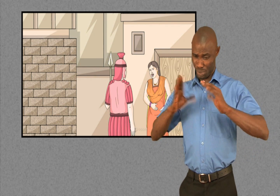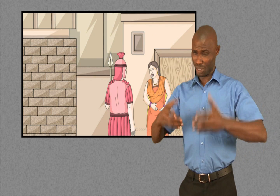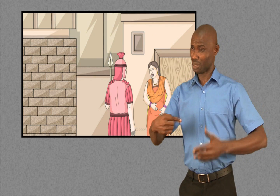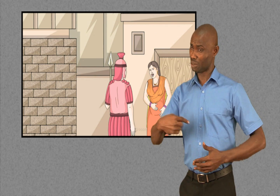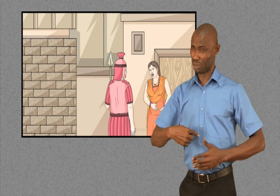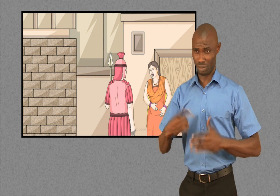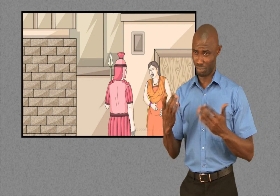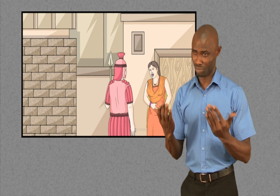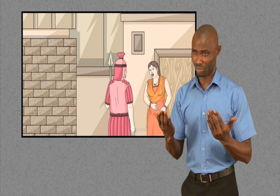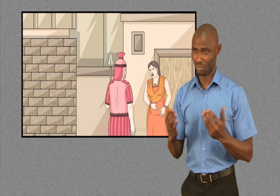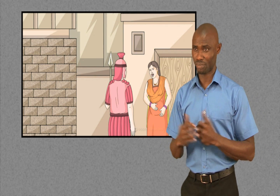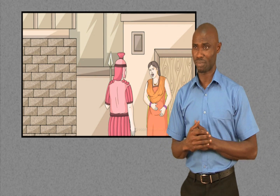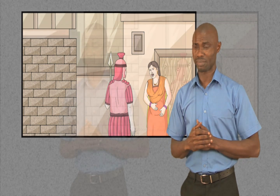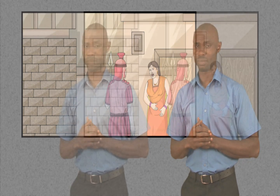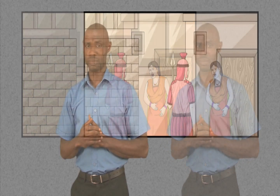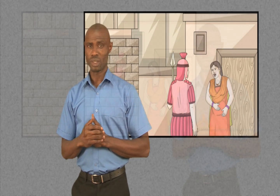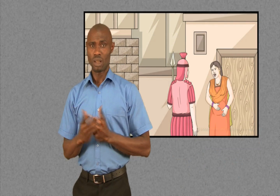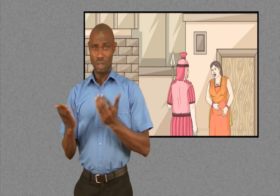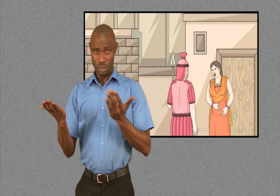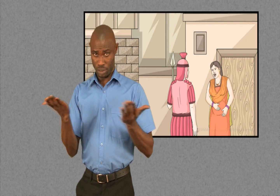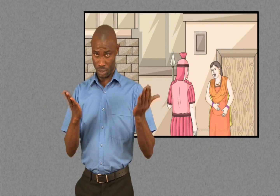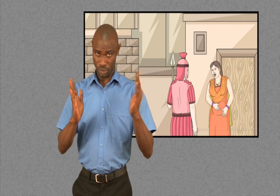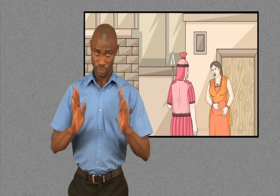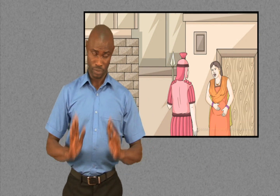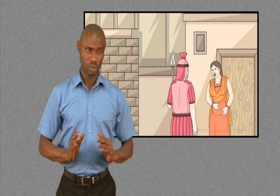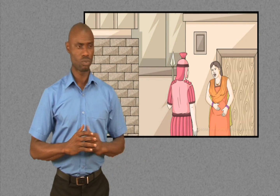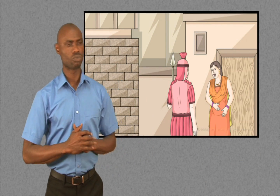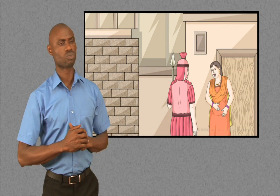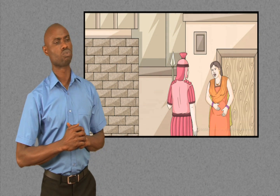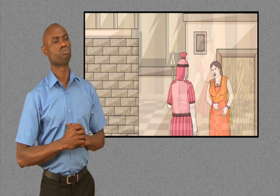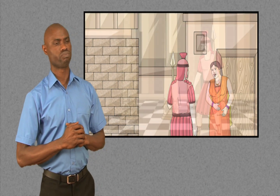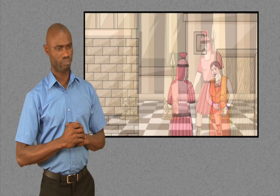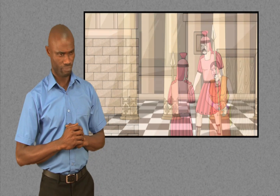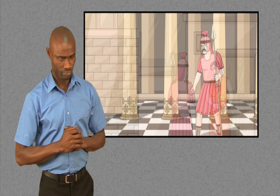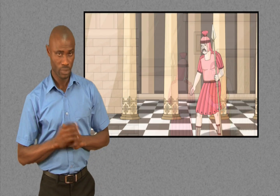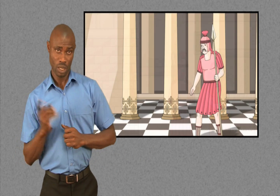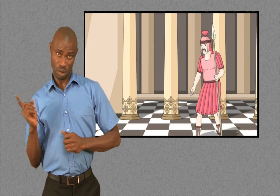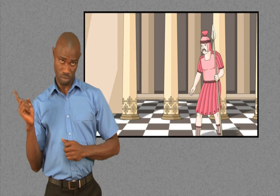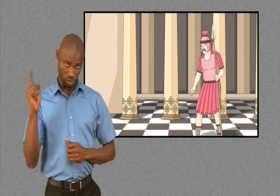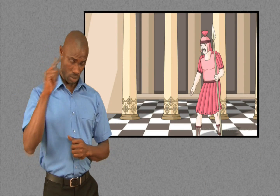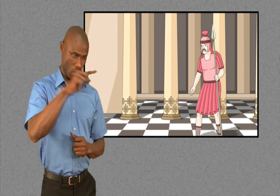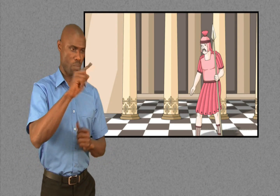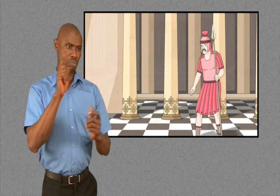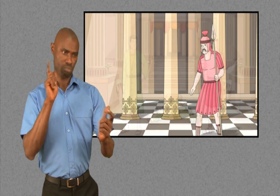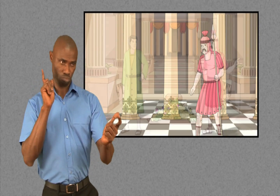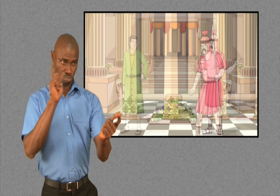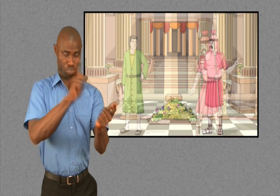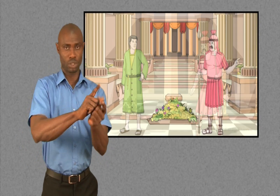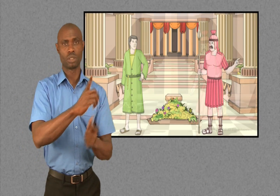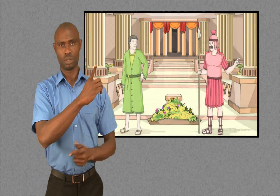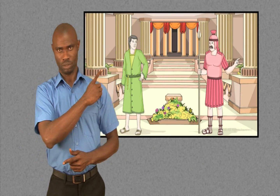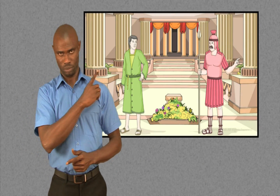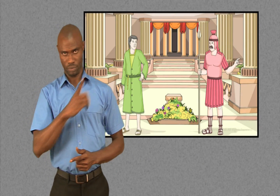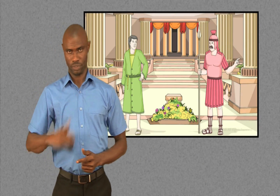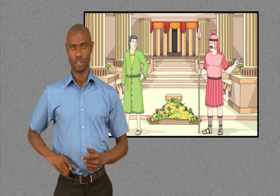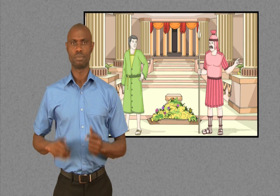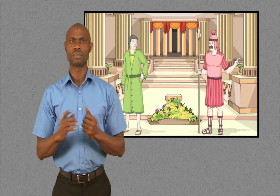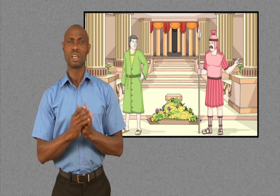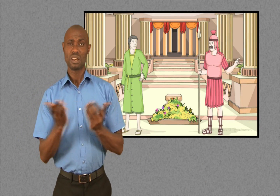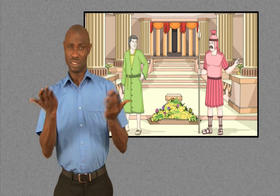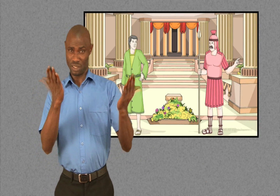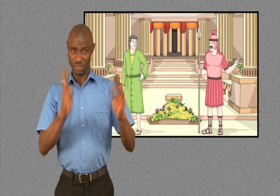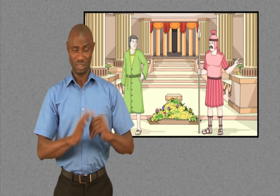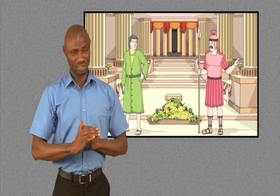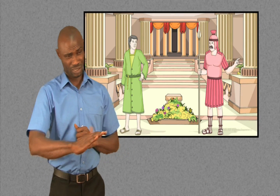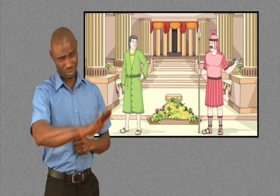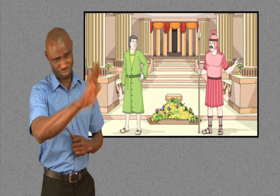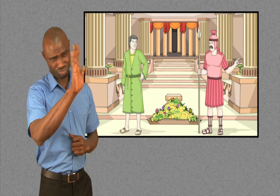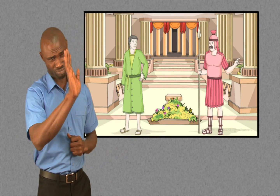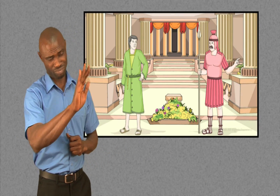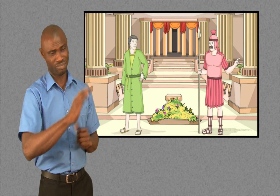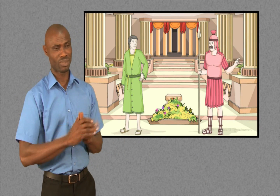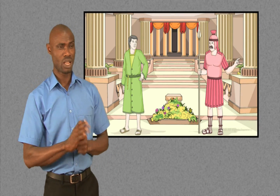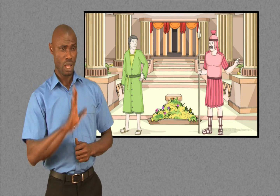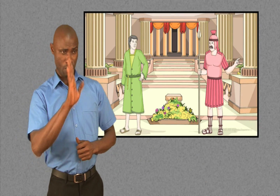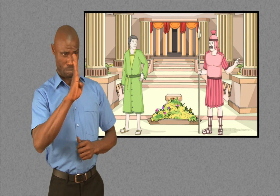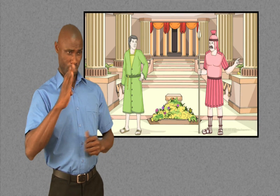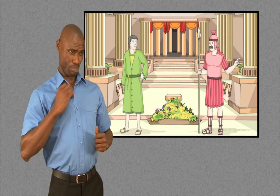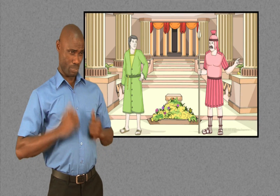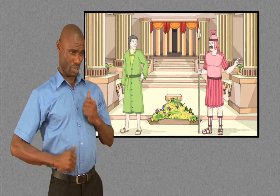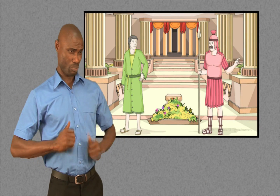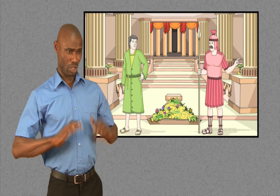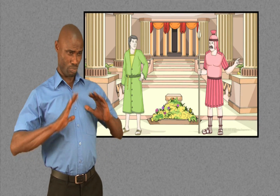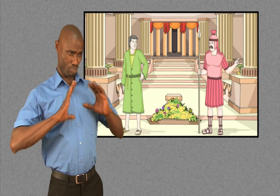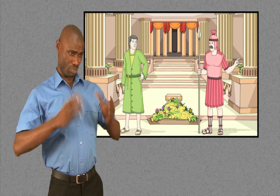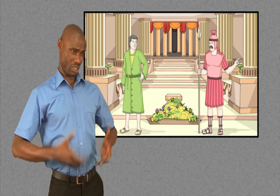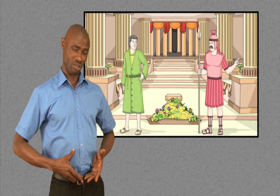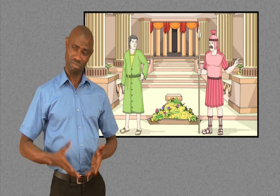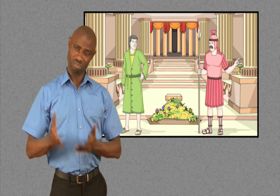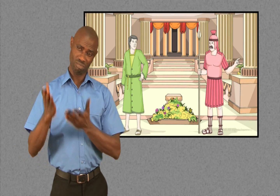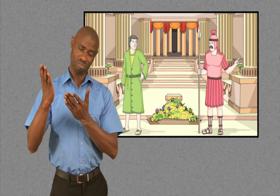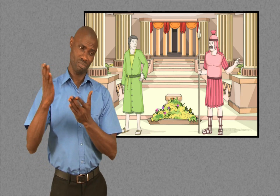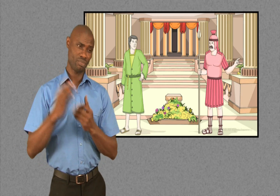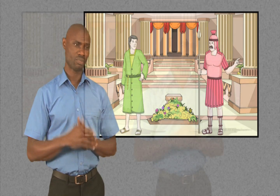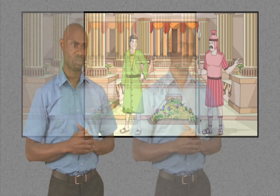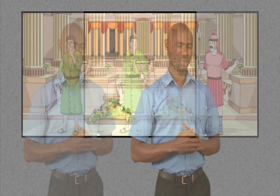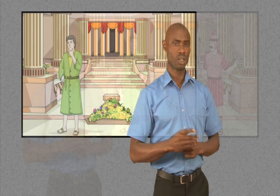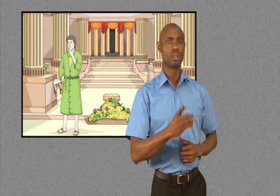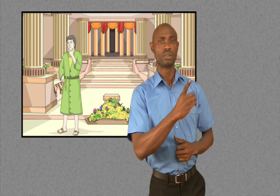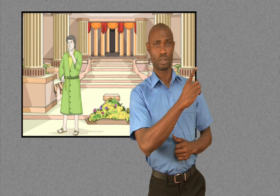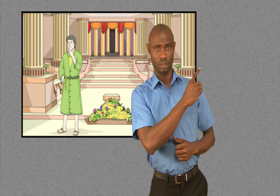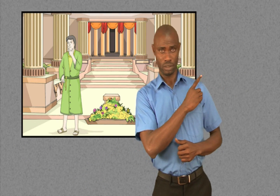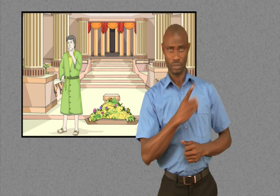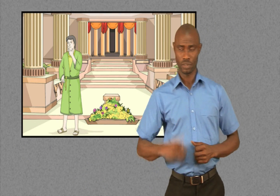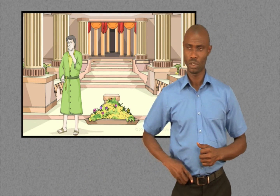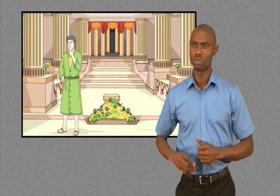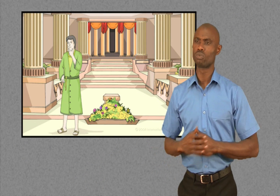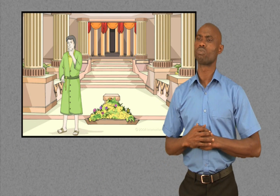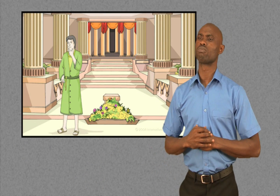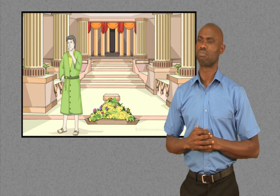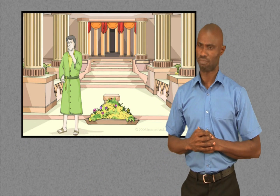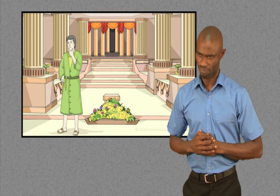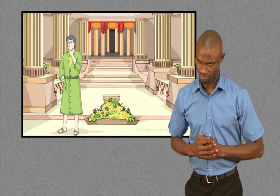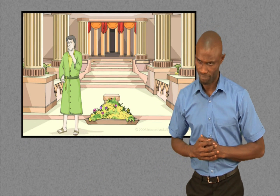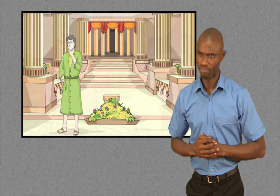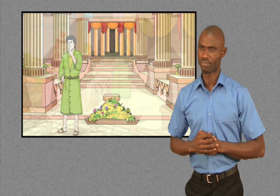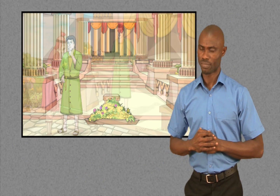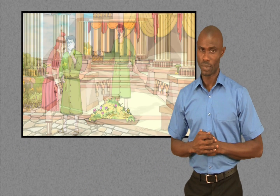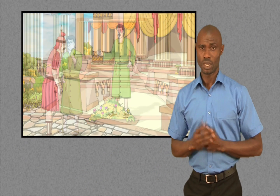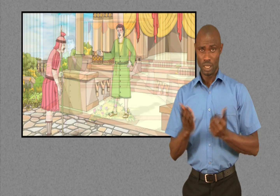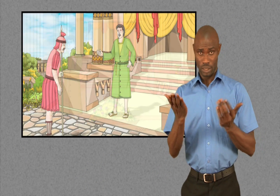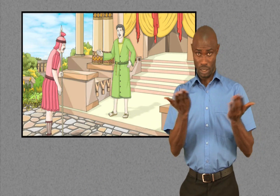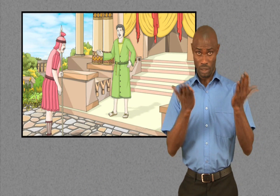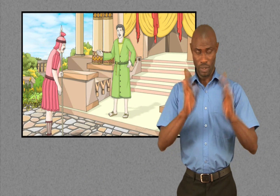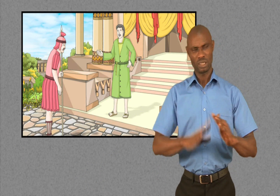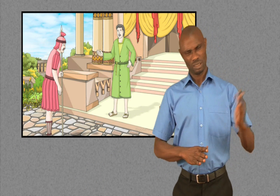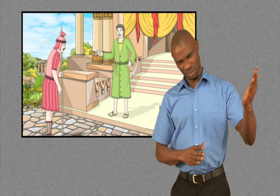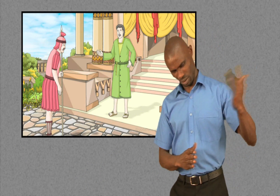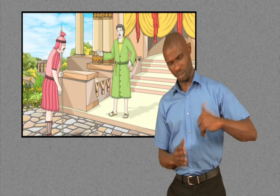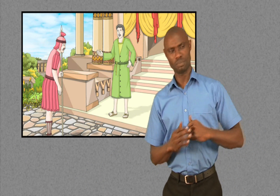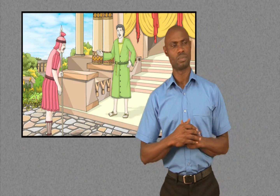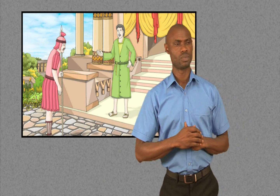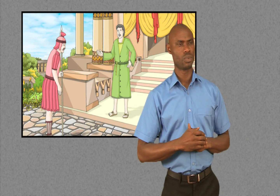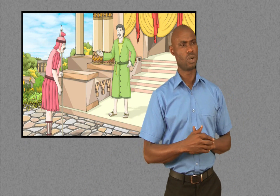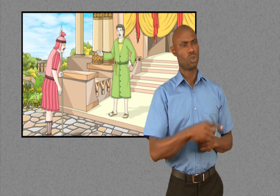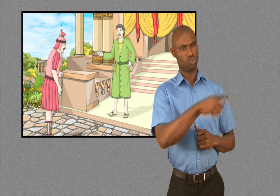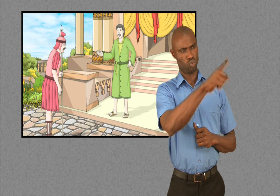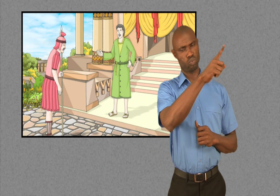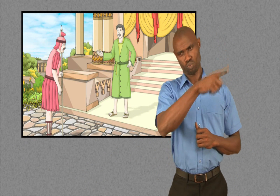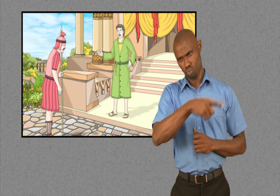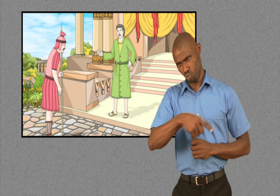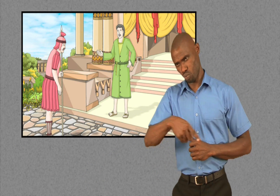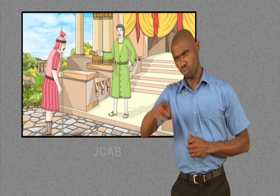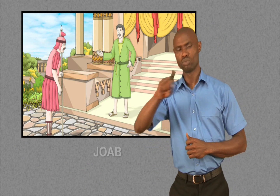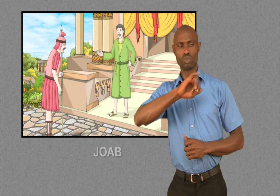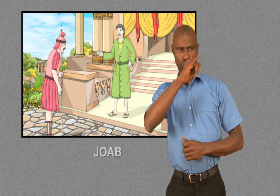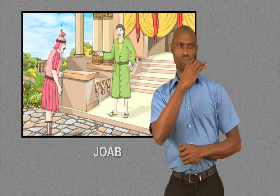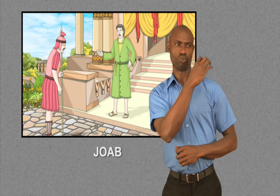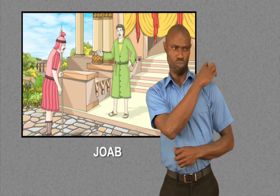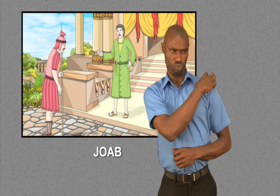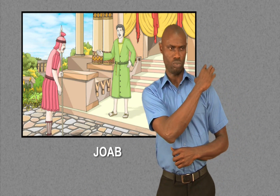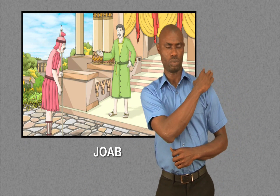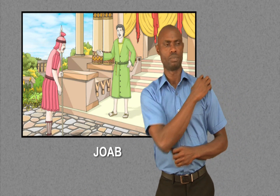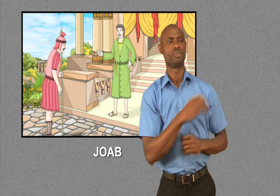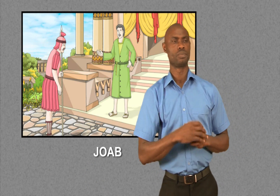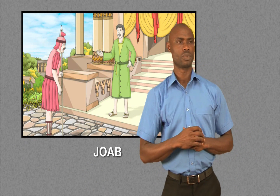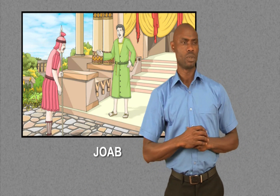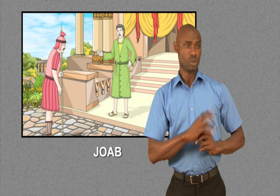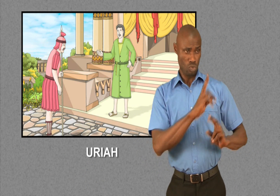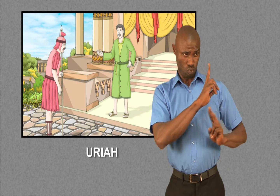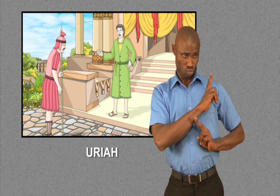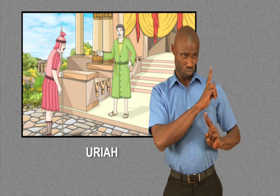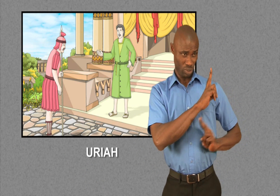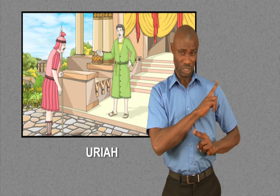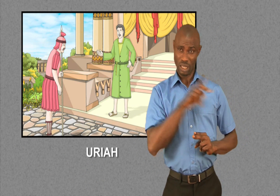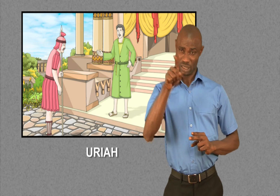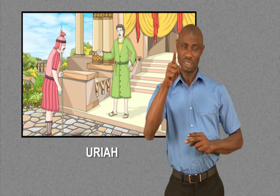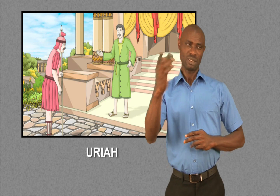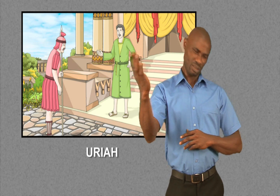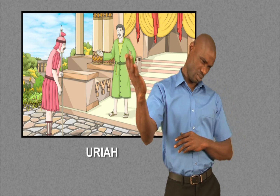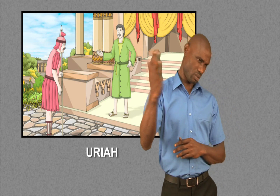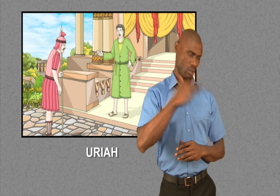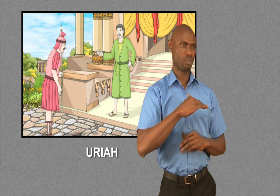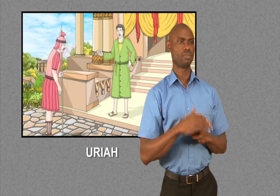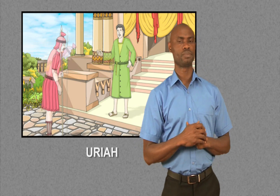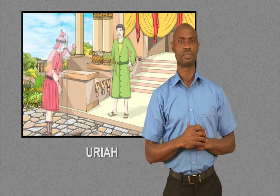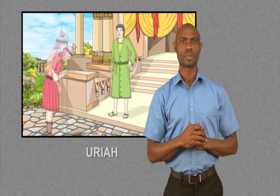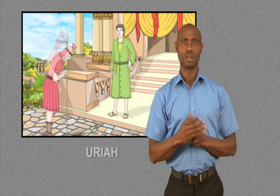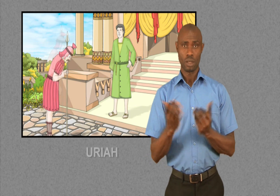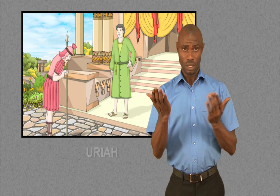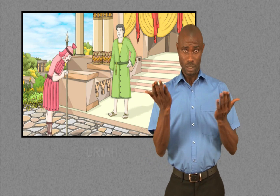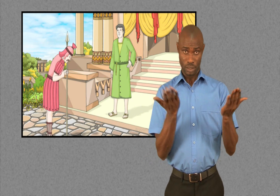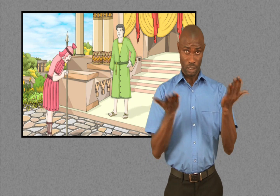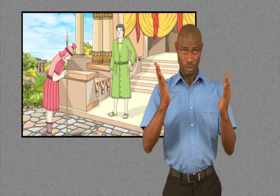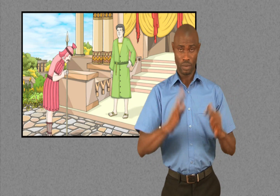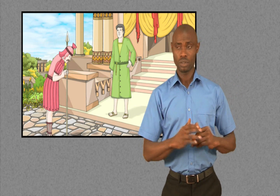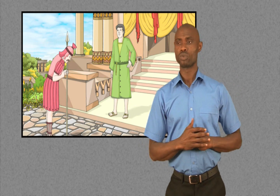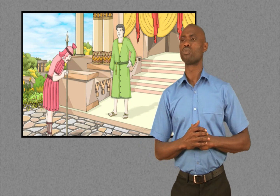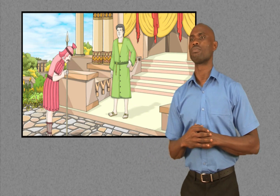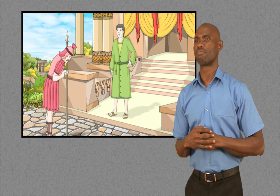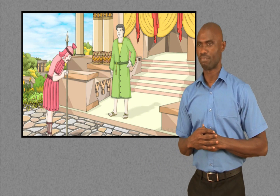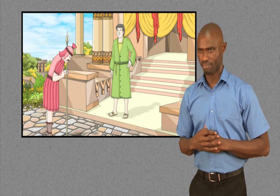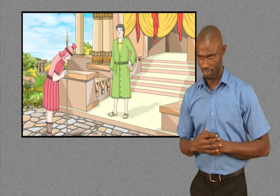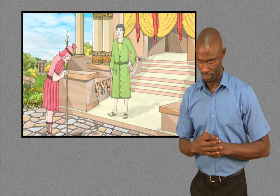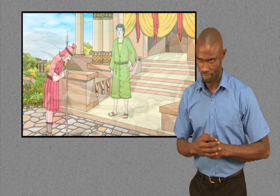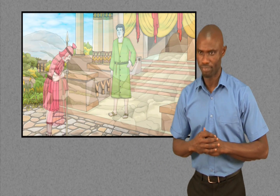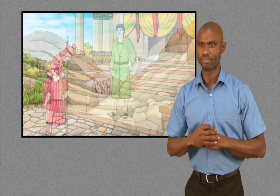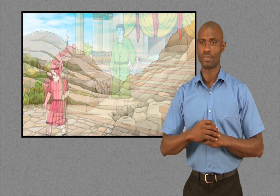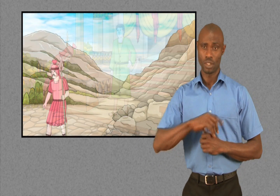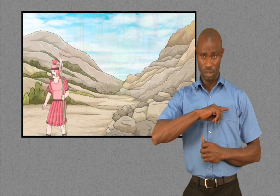At this, David sent orders to Joab: “Send me Uriah the Hittite.”